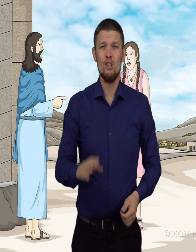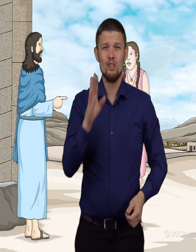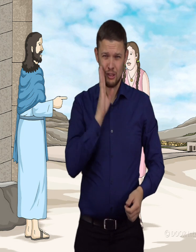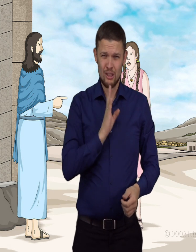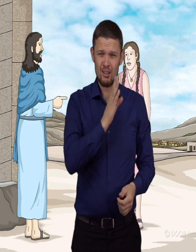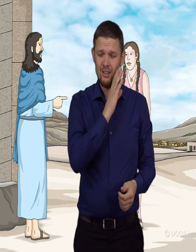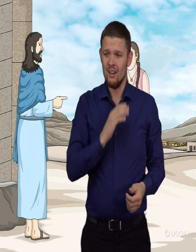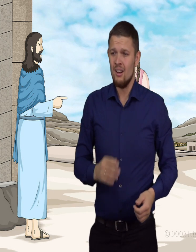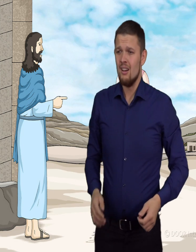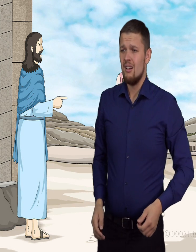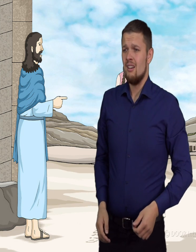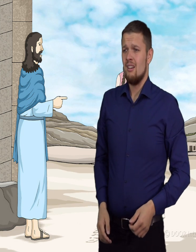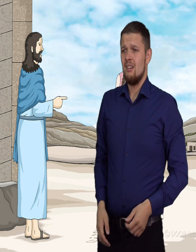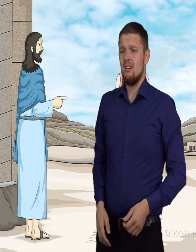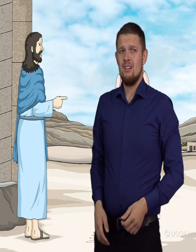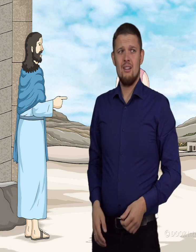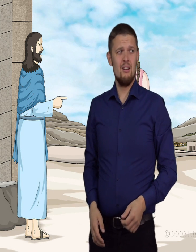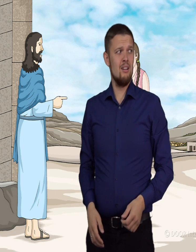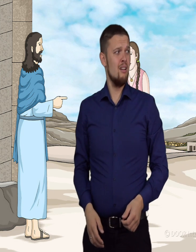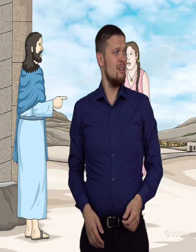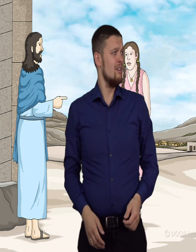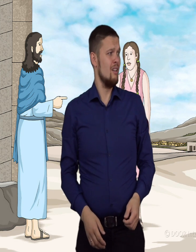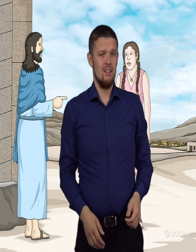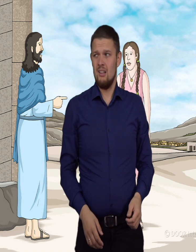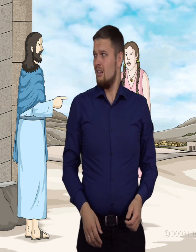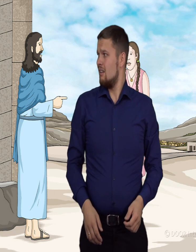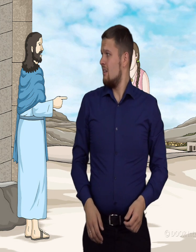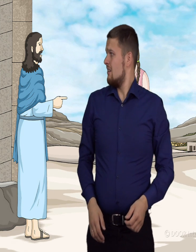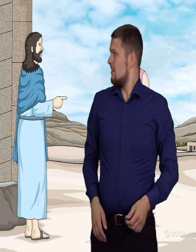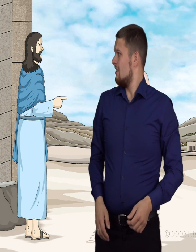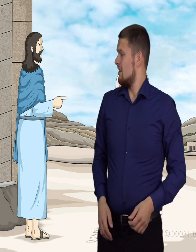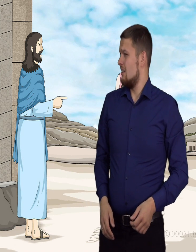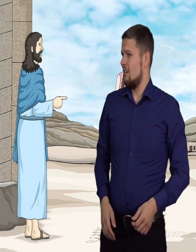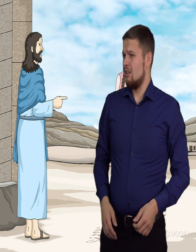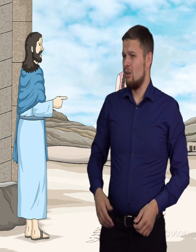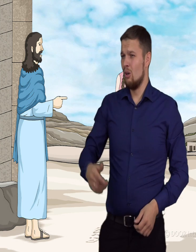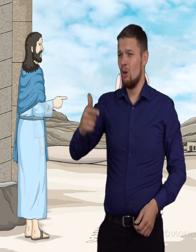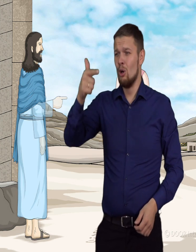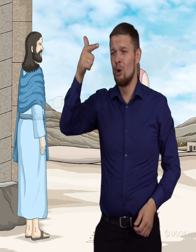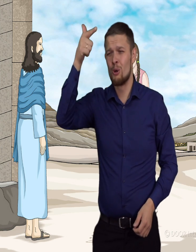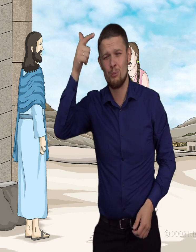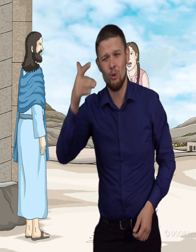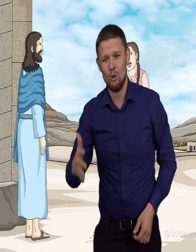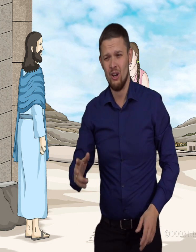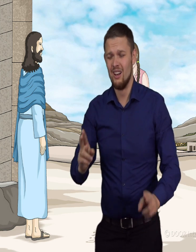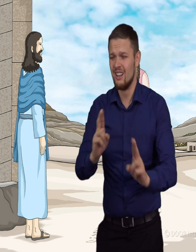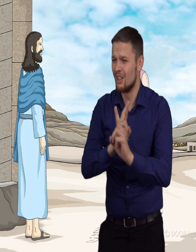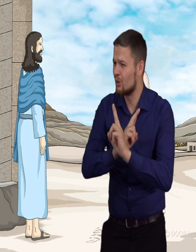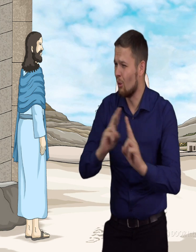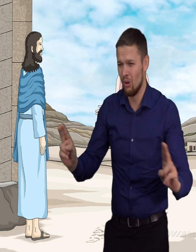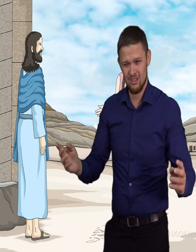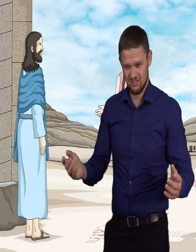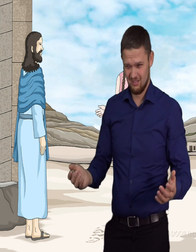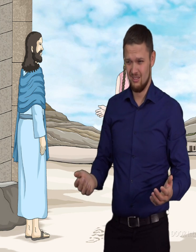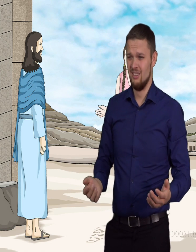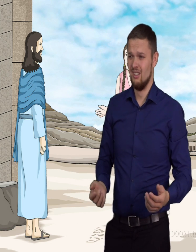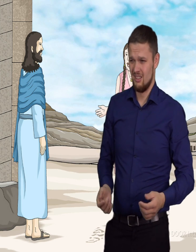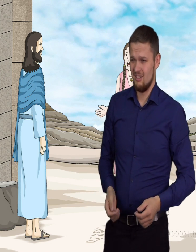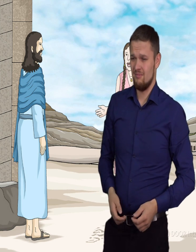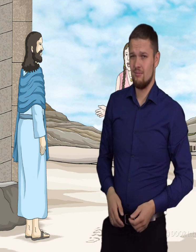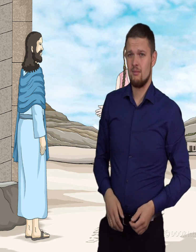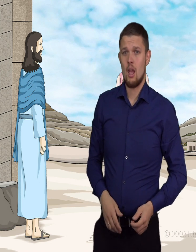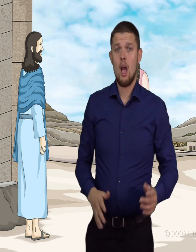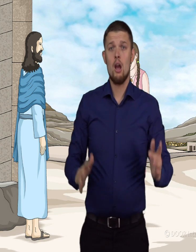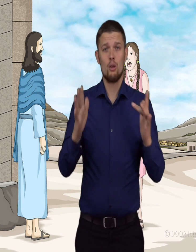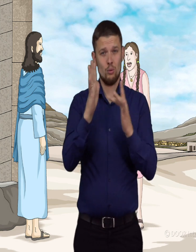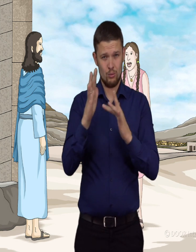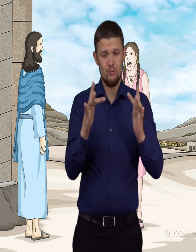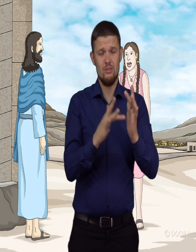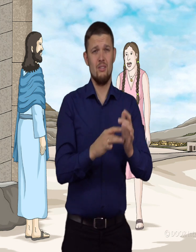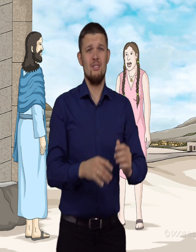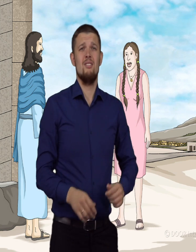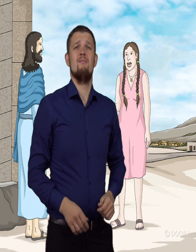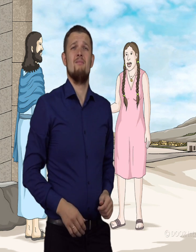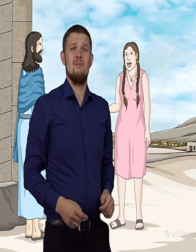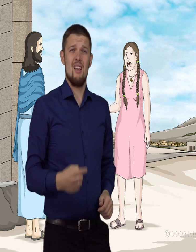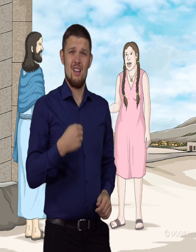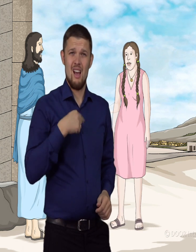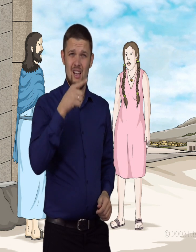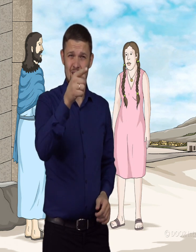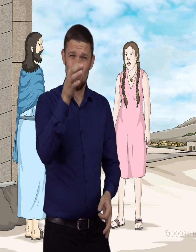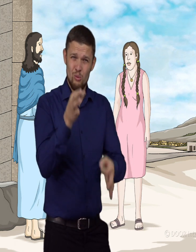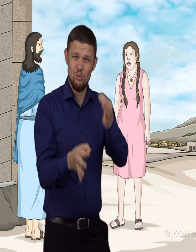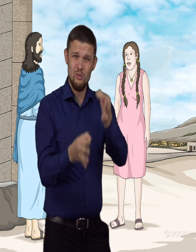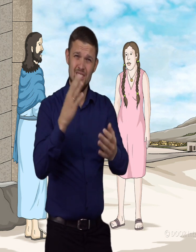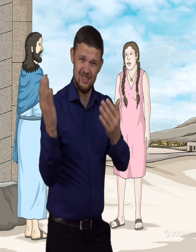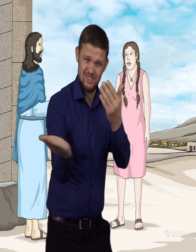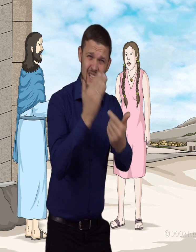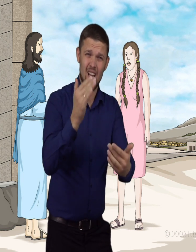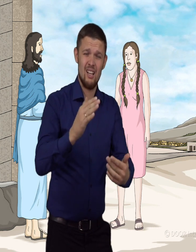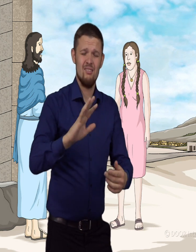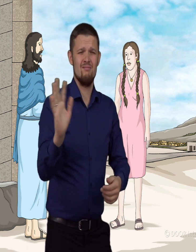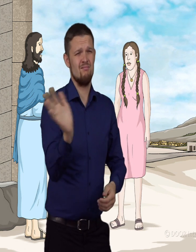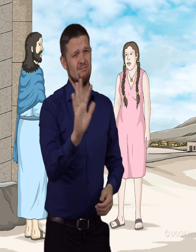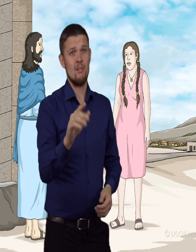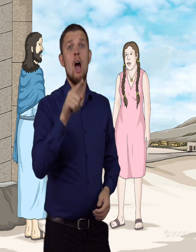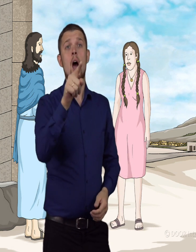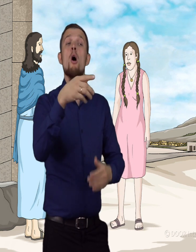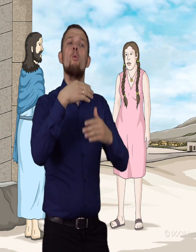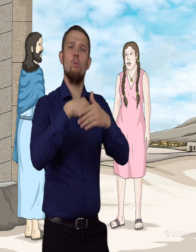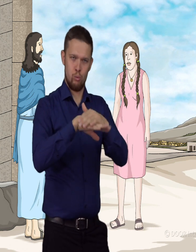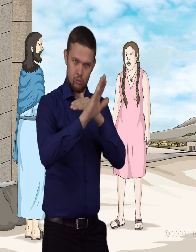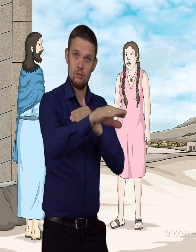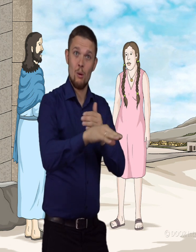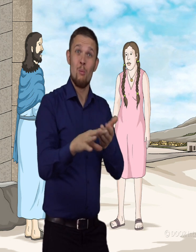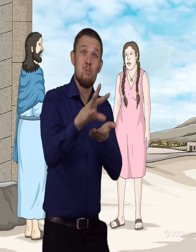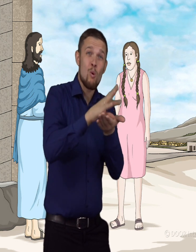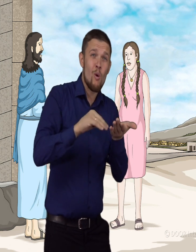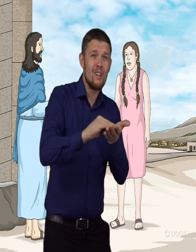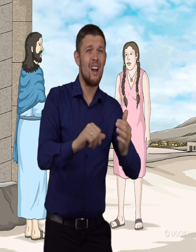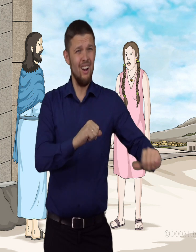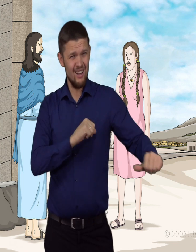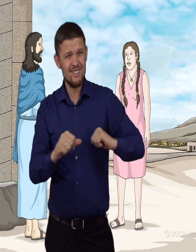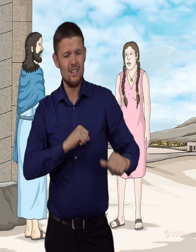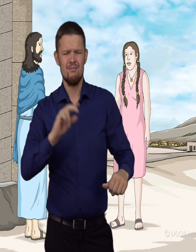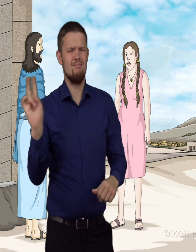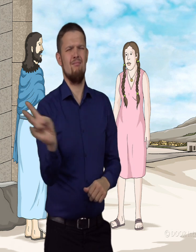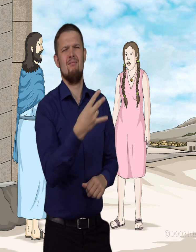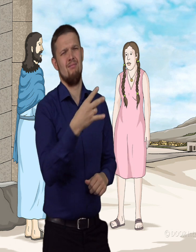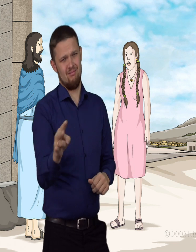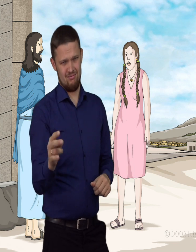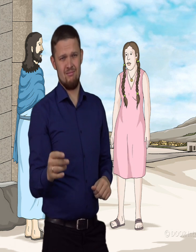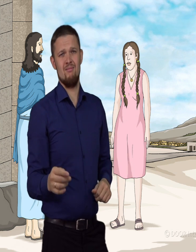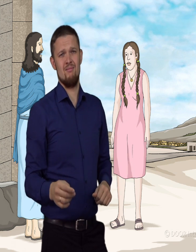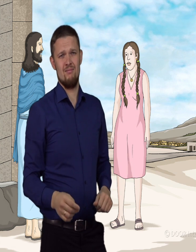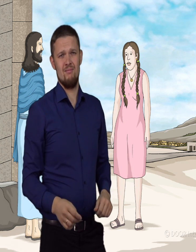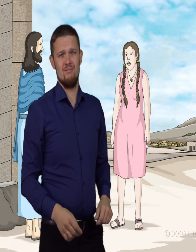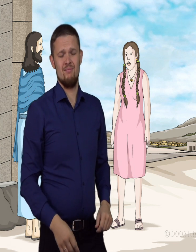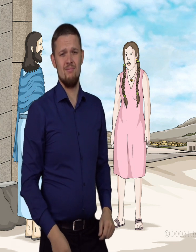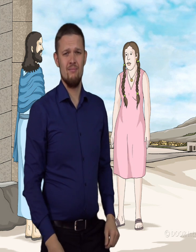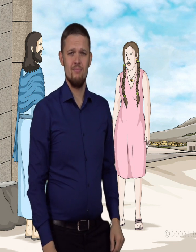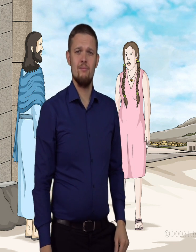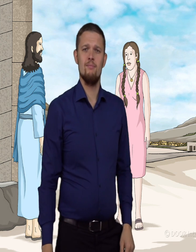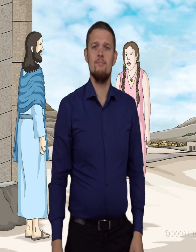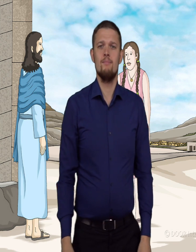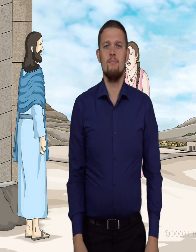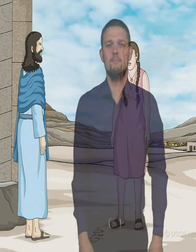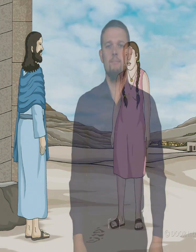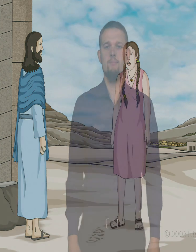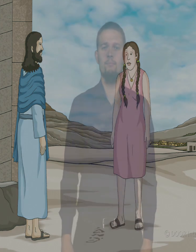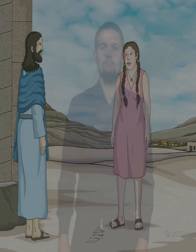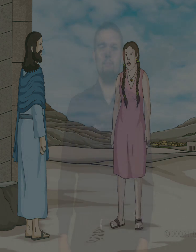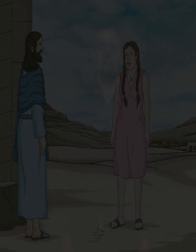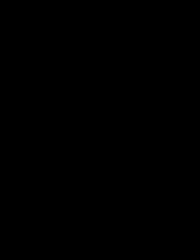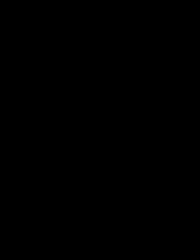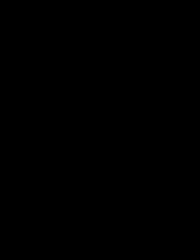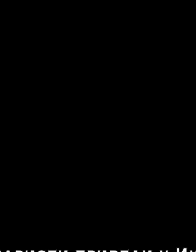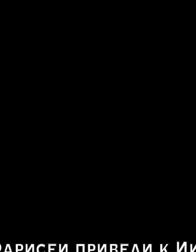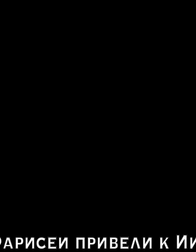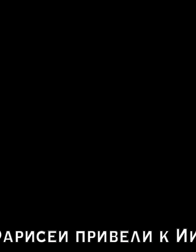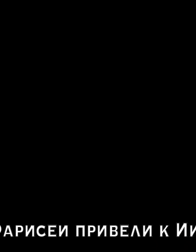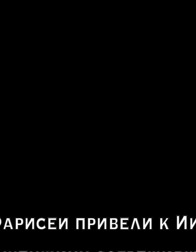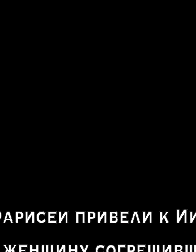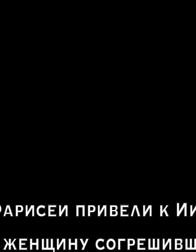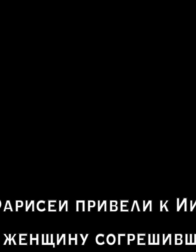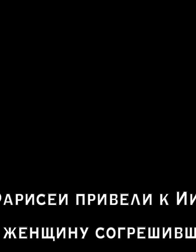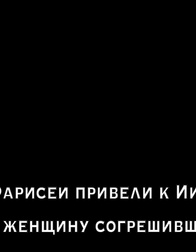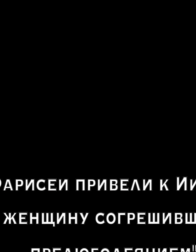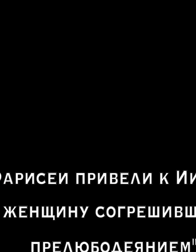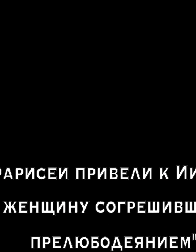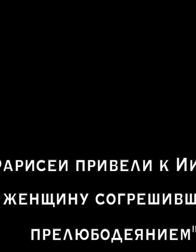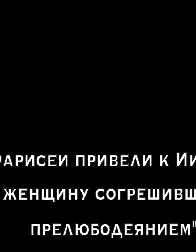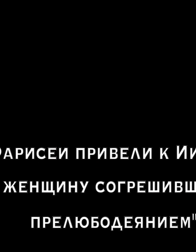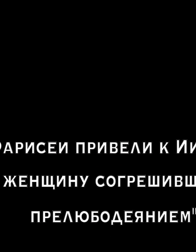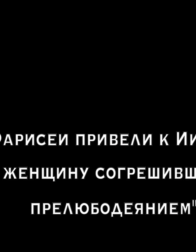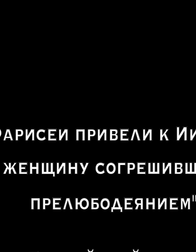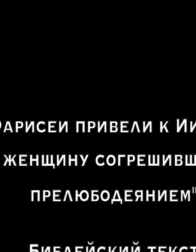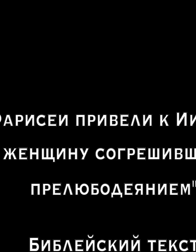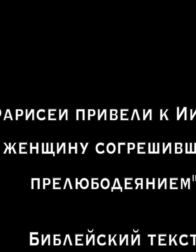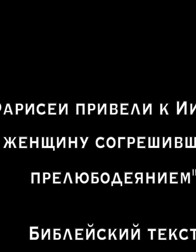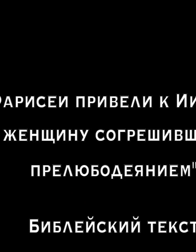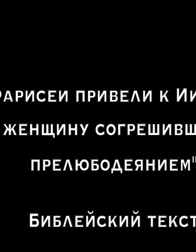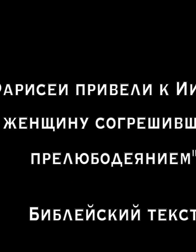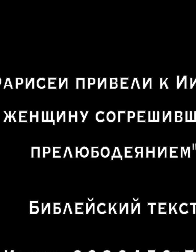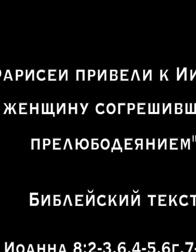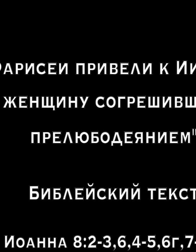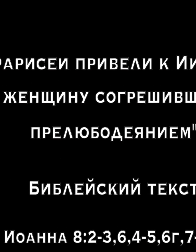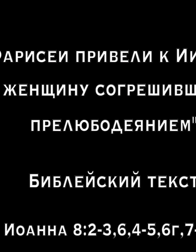“No one, Lord,” she answered. “Then neither do I condemn you,” Jesus declared. “Now go and sin no more.”